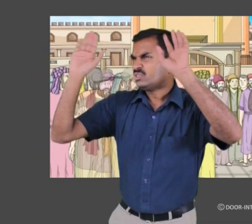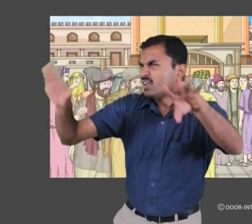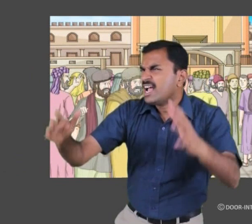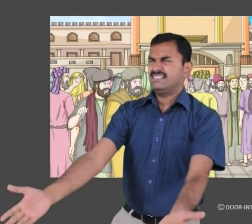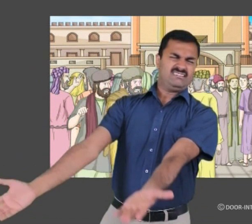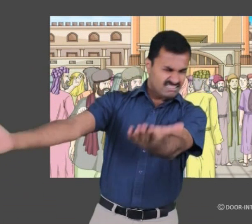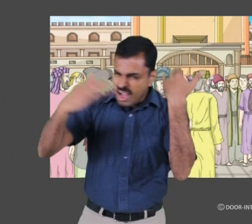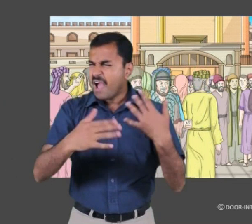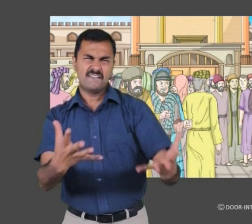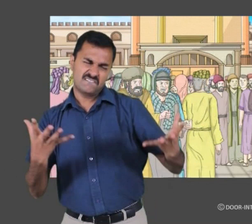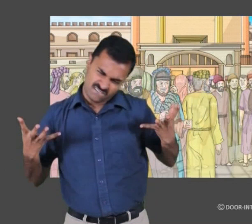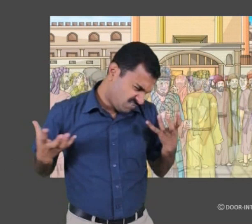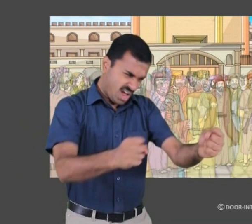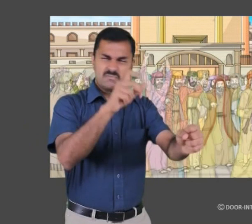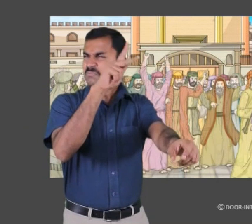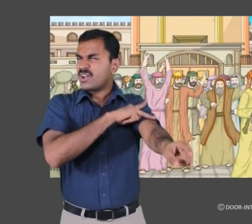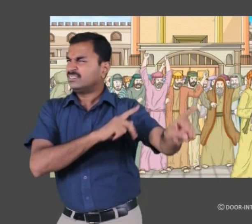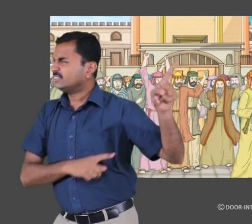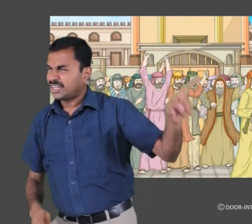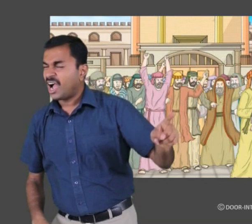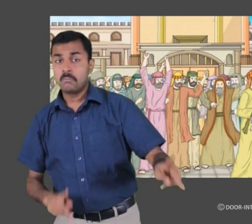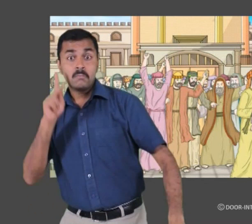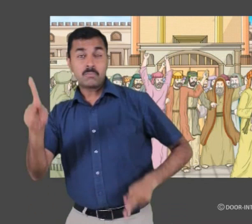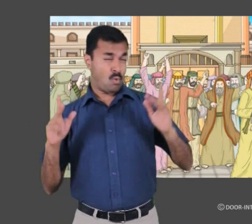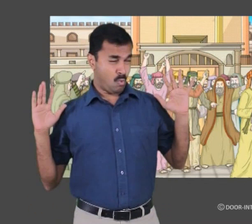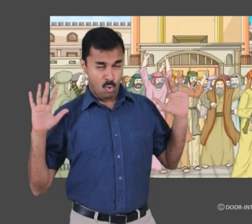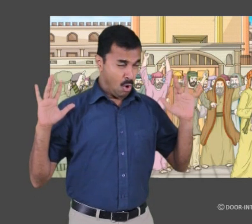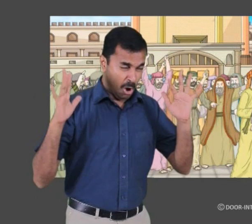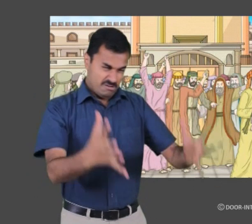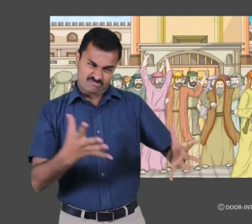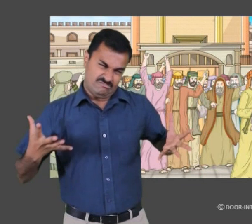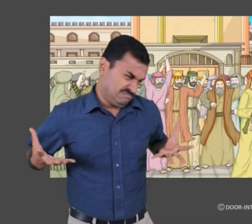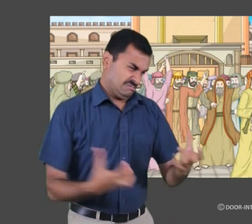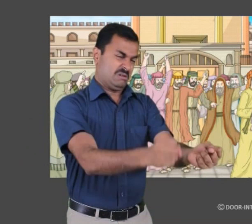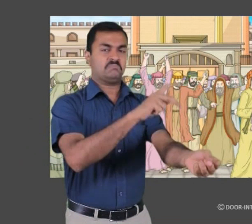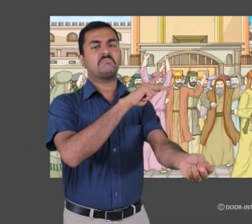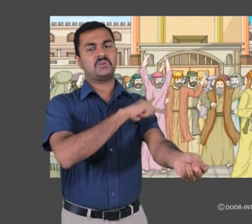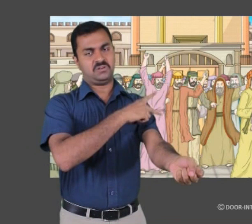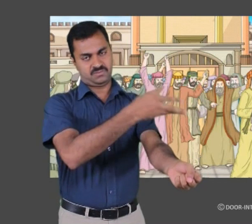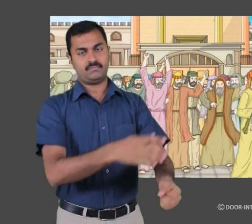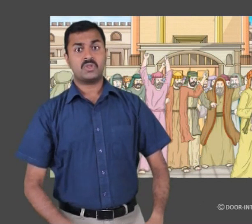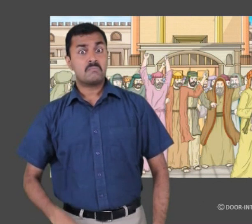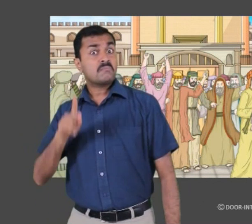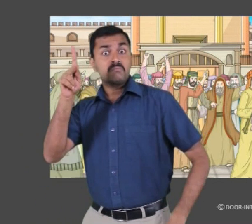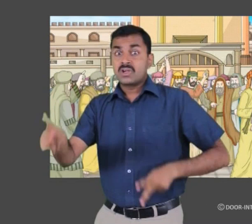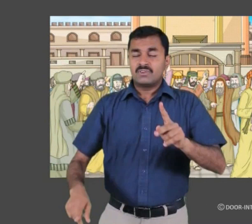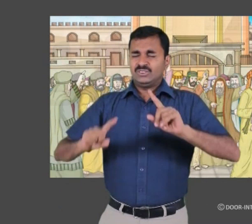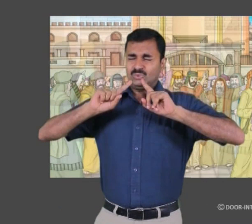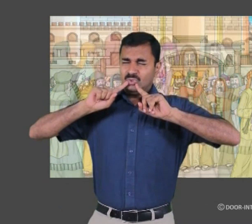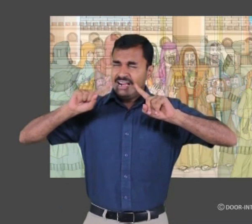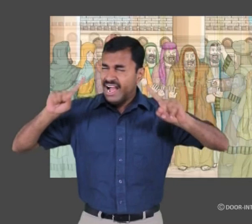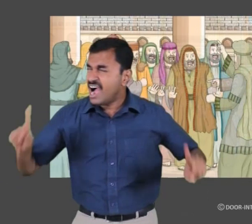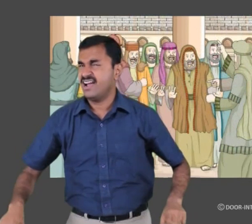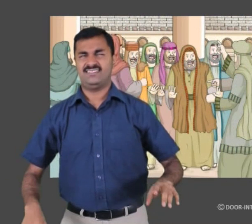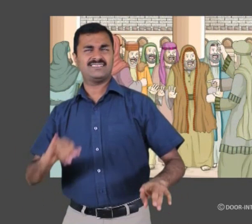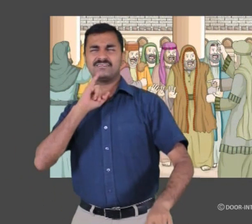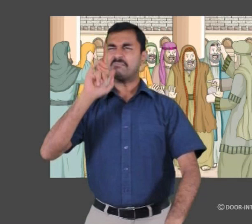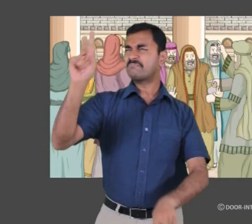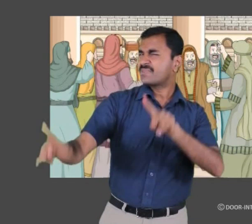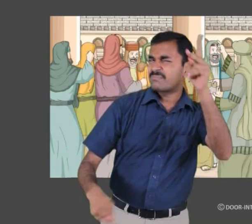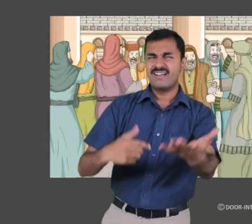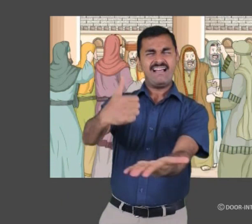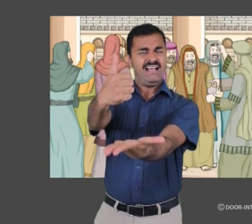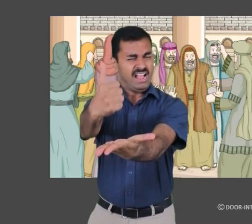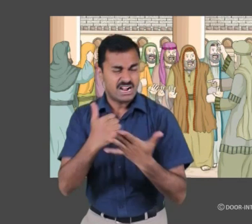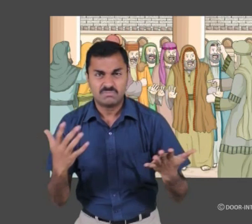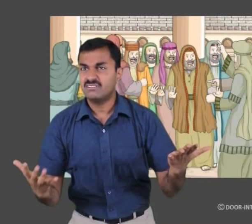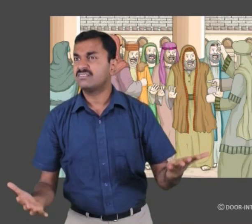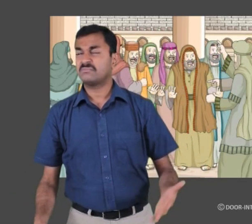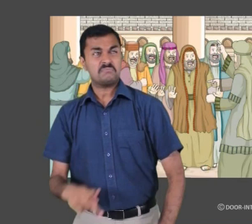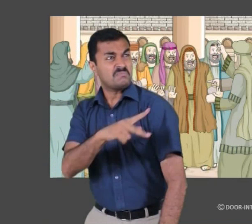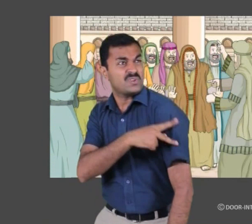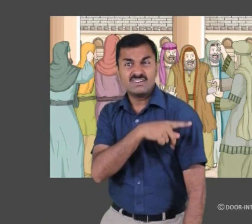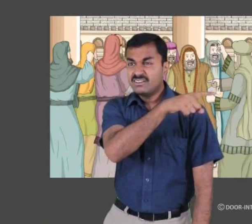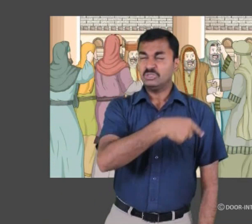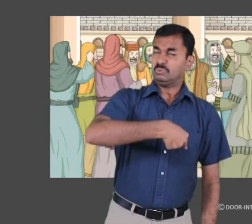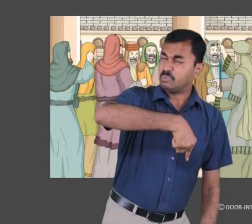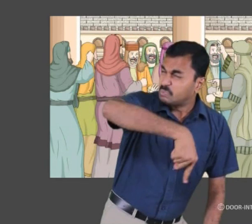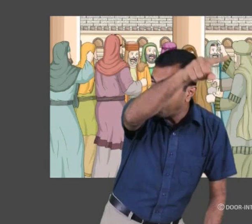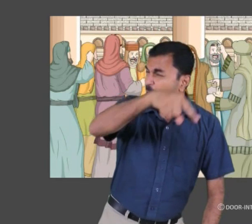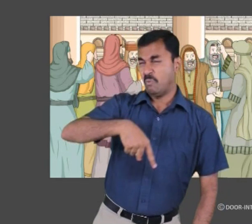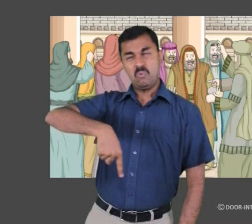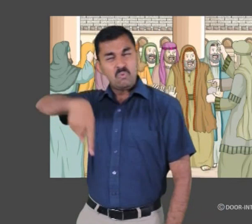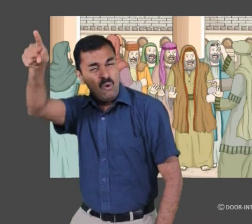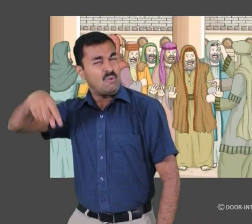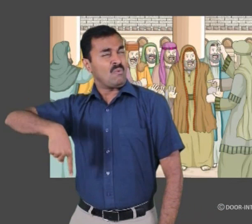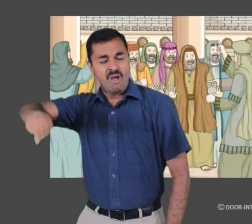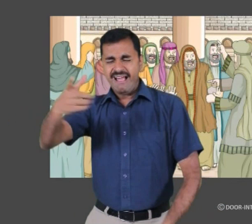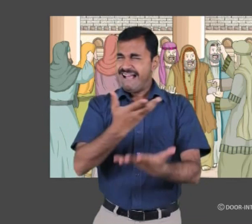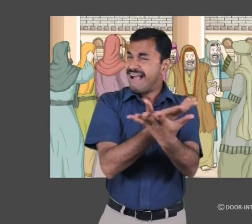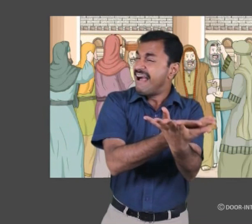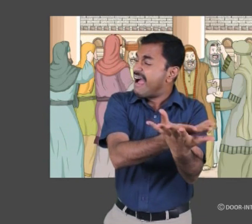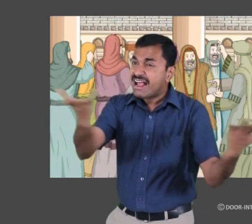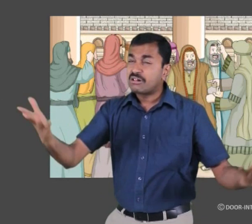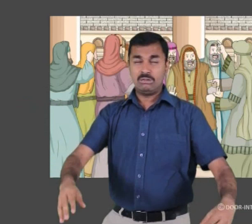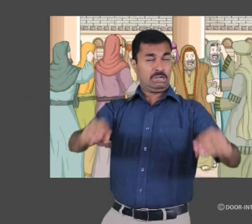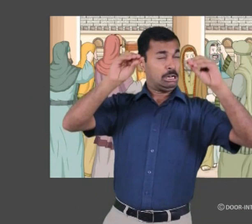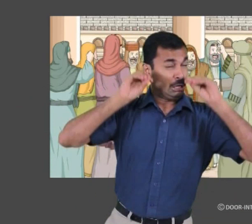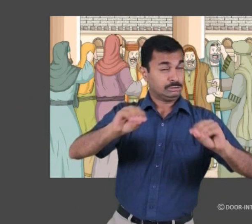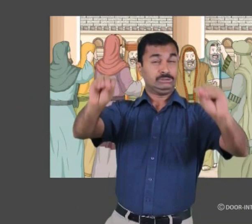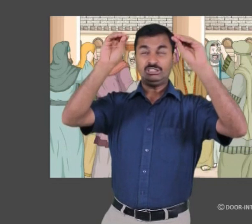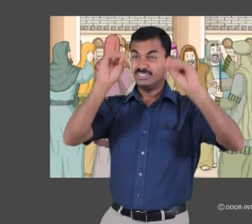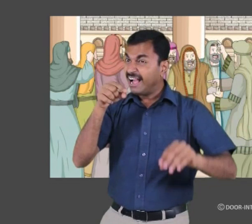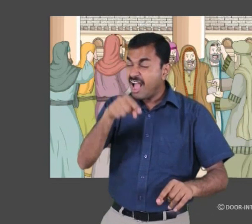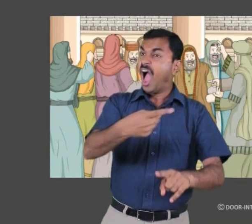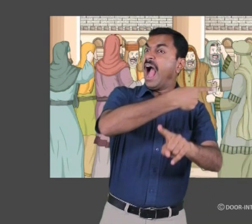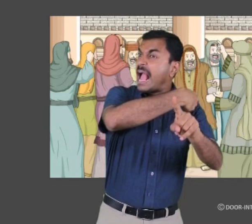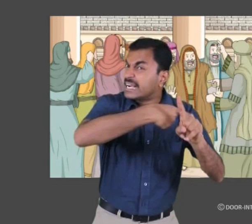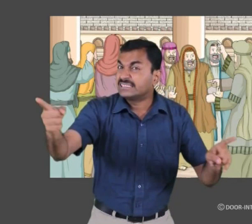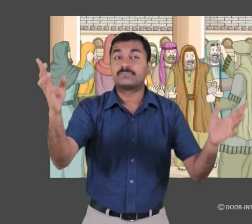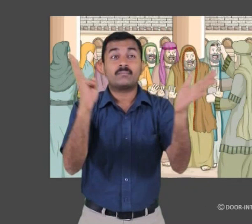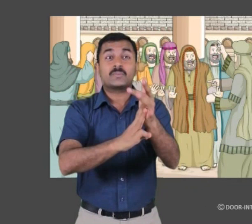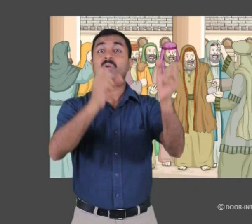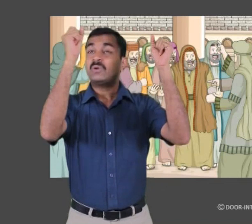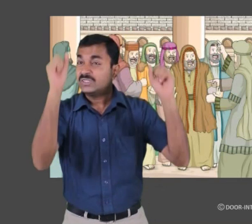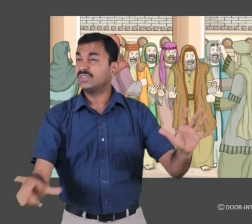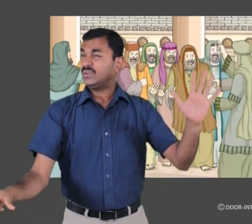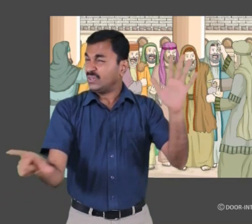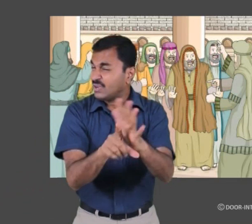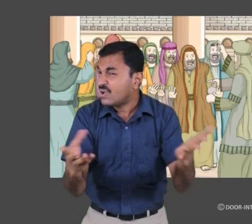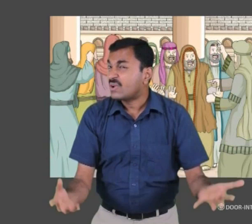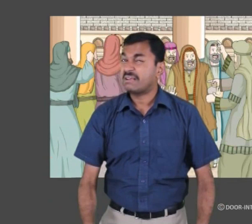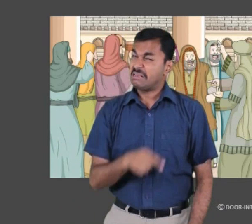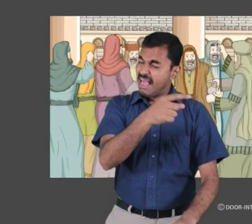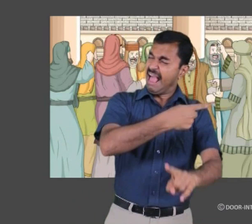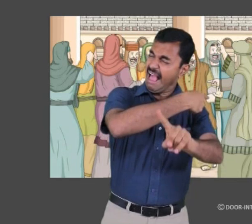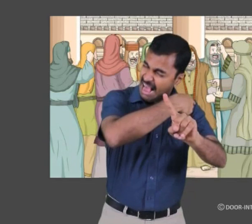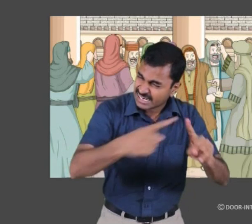They stirred up the whole crowd and seized him, crying out, “Men of Israel, help us!